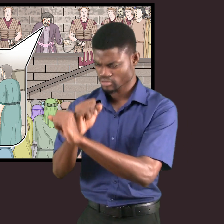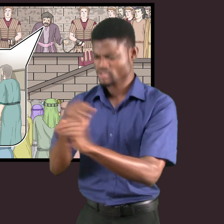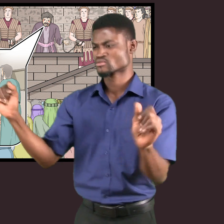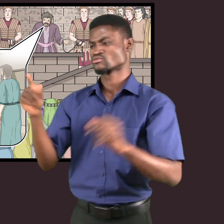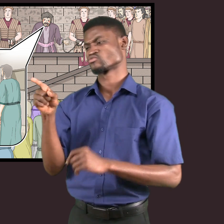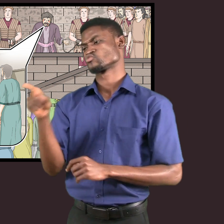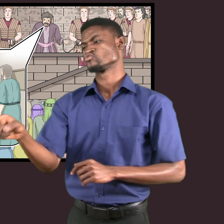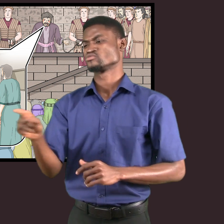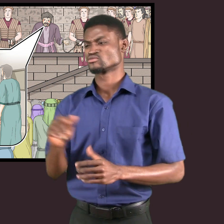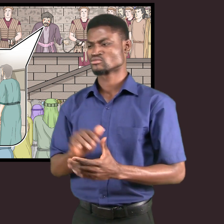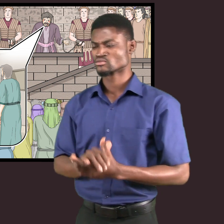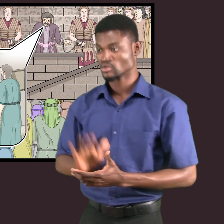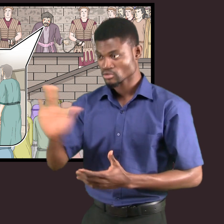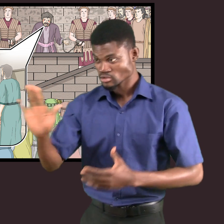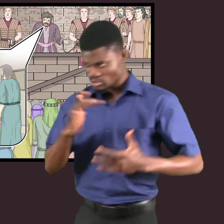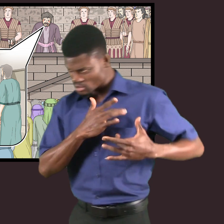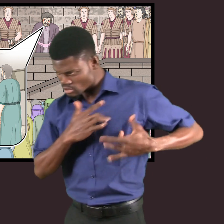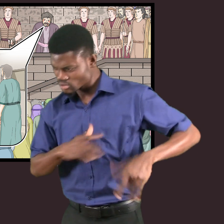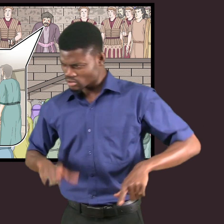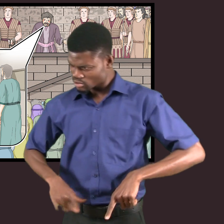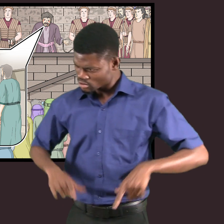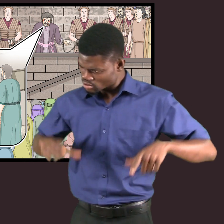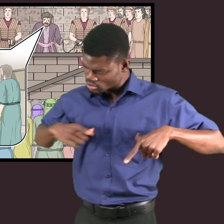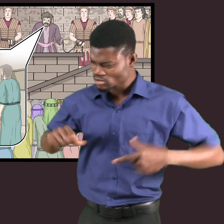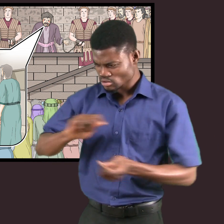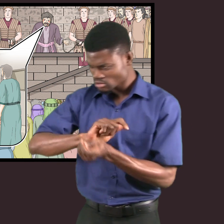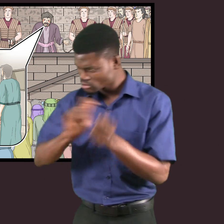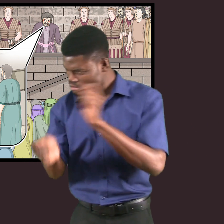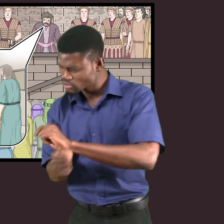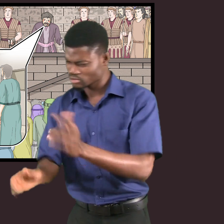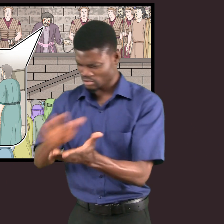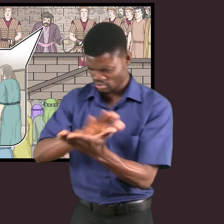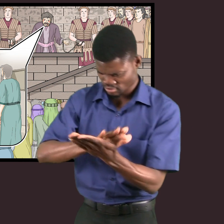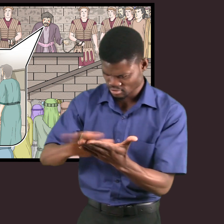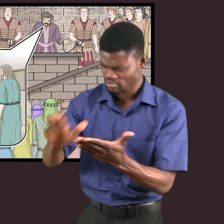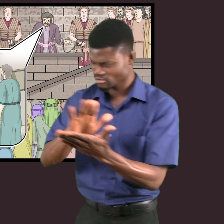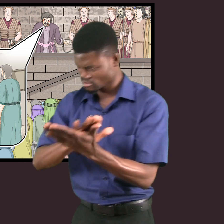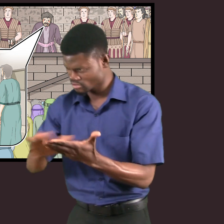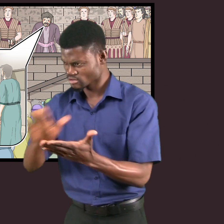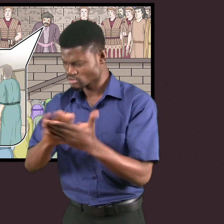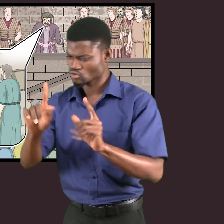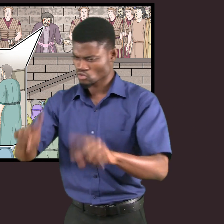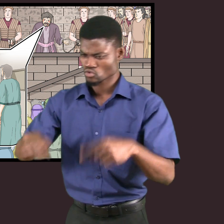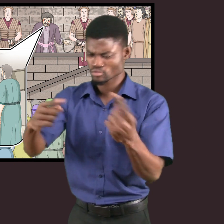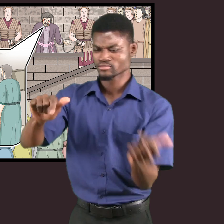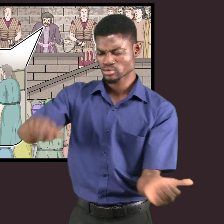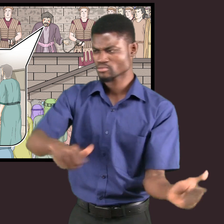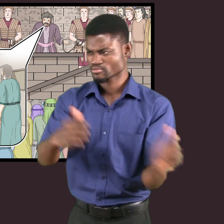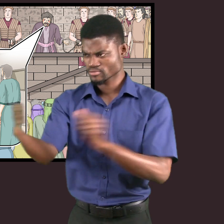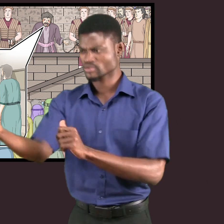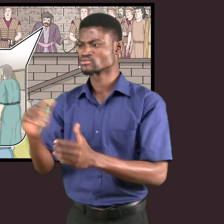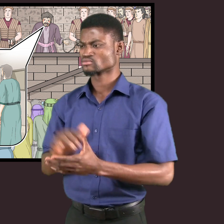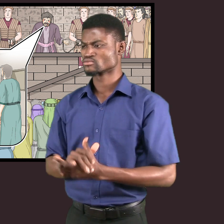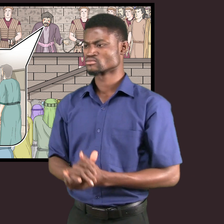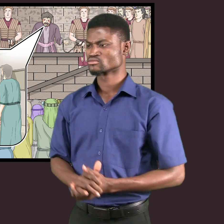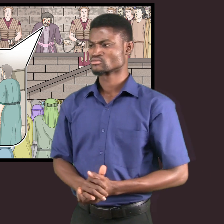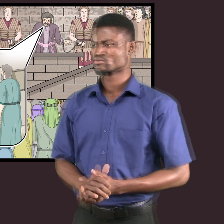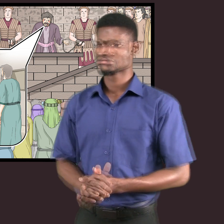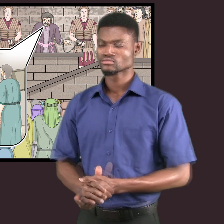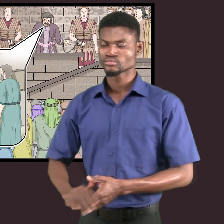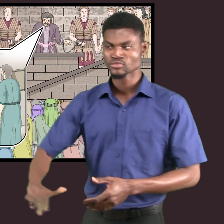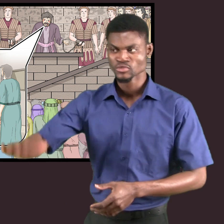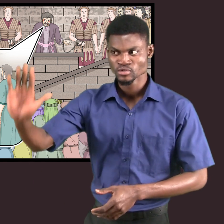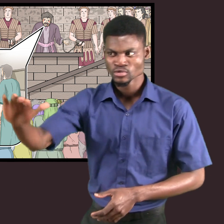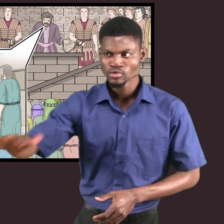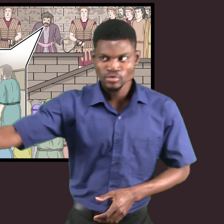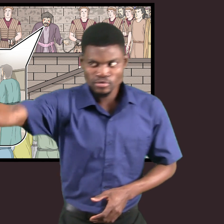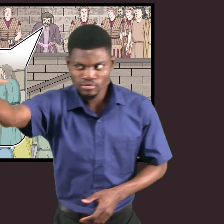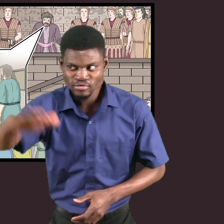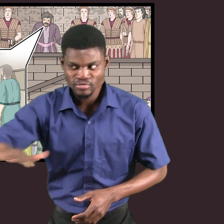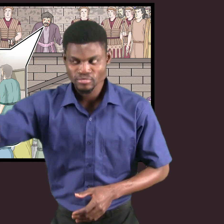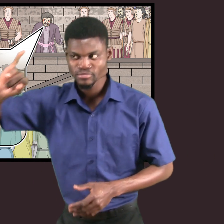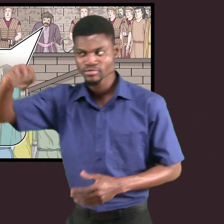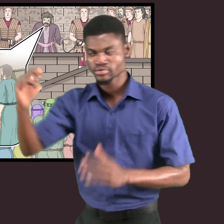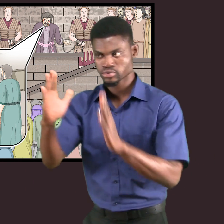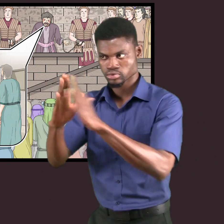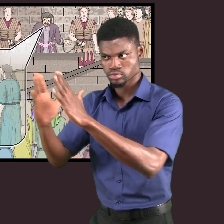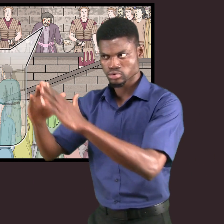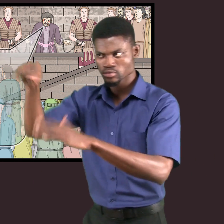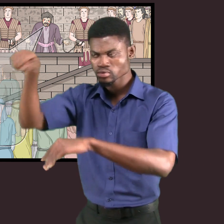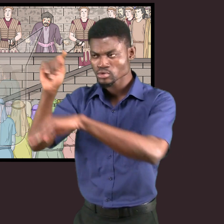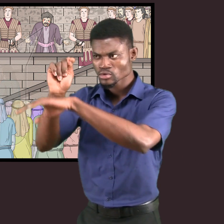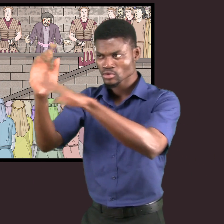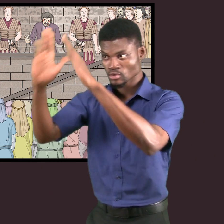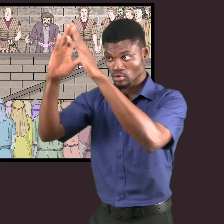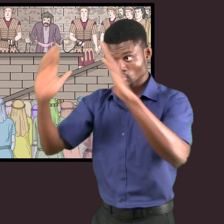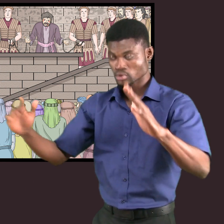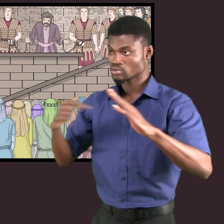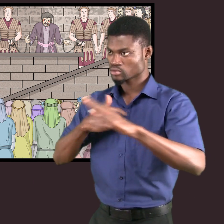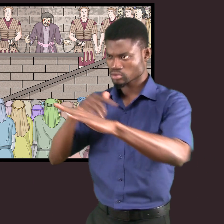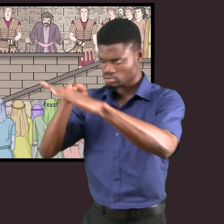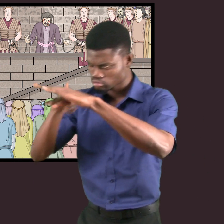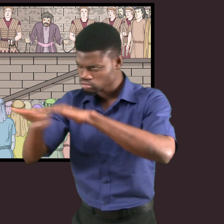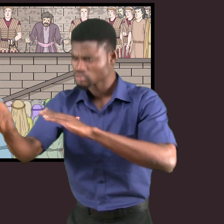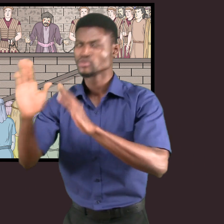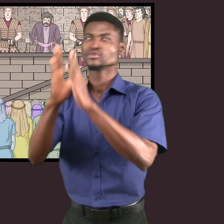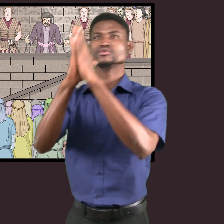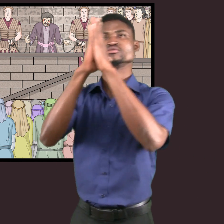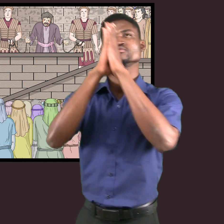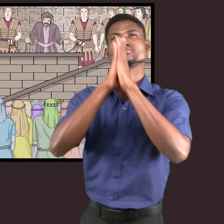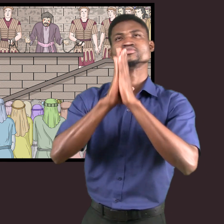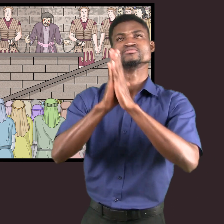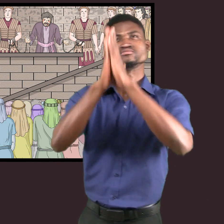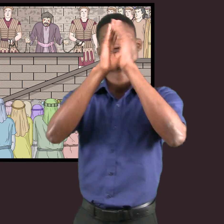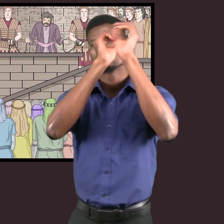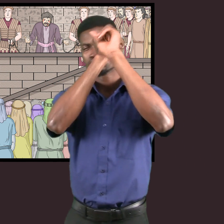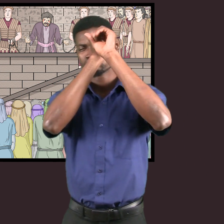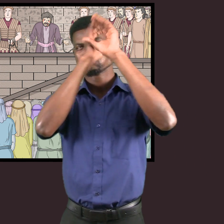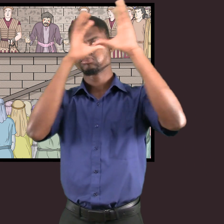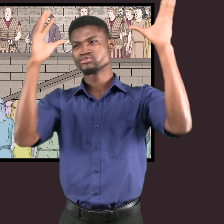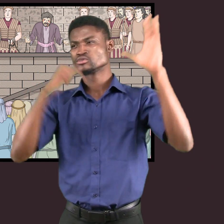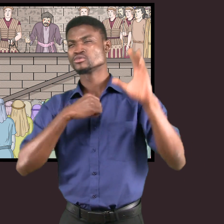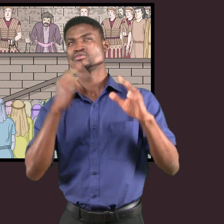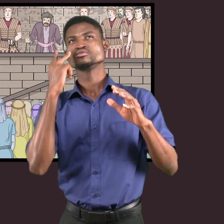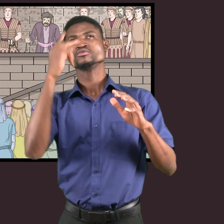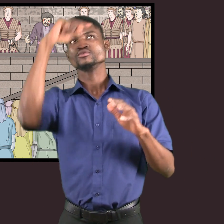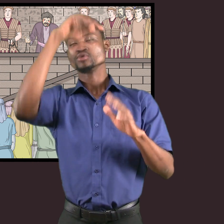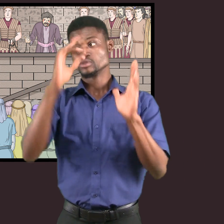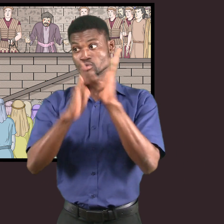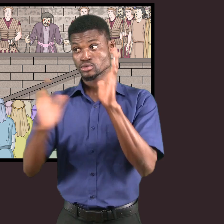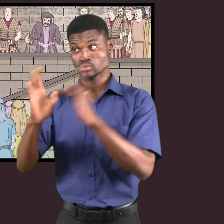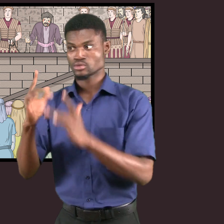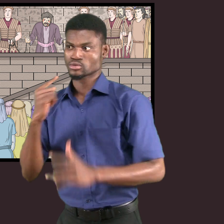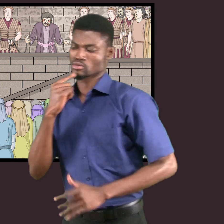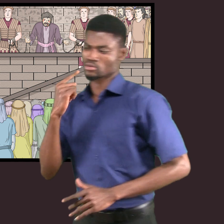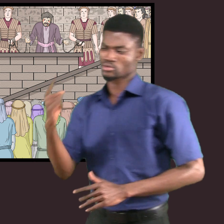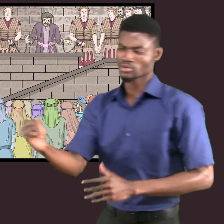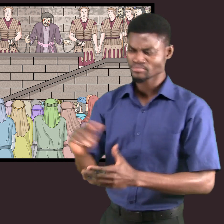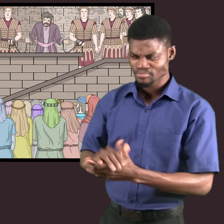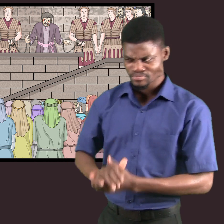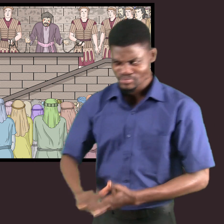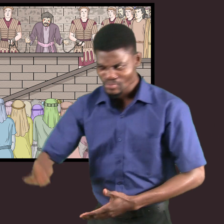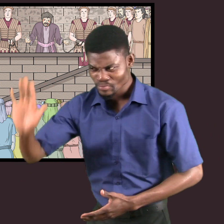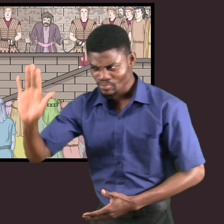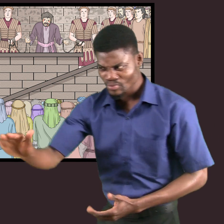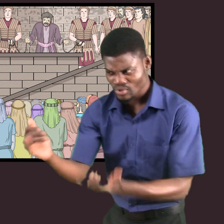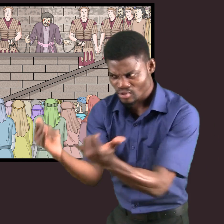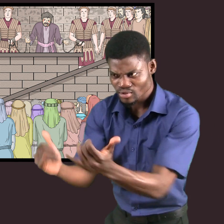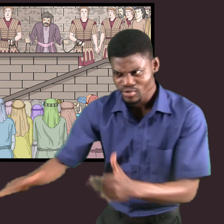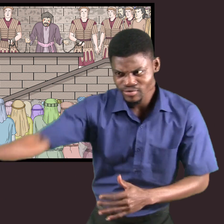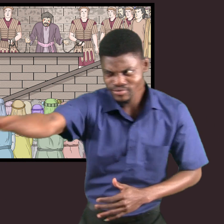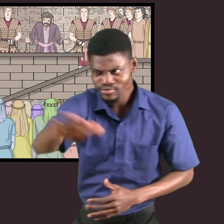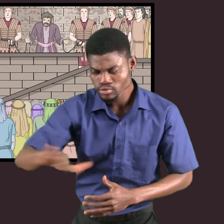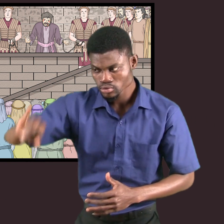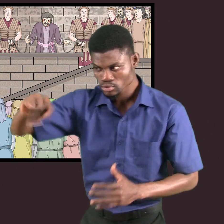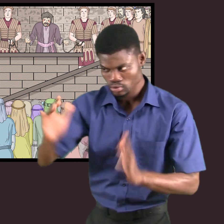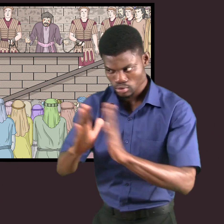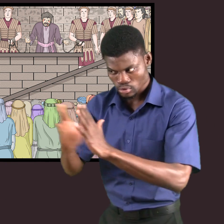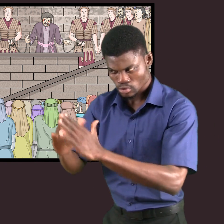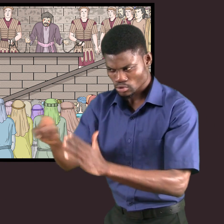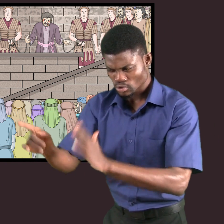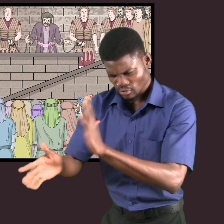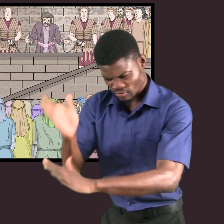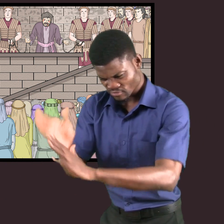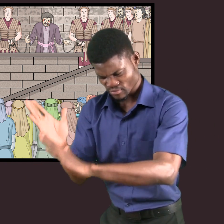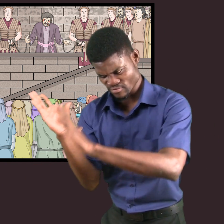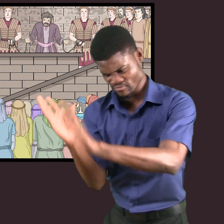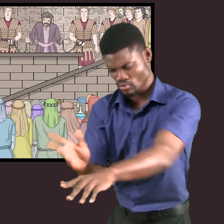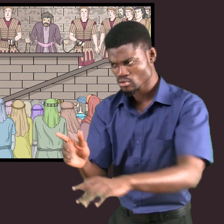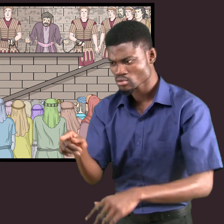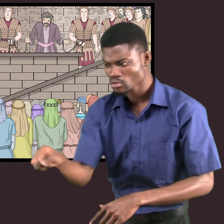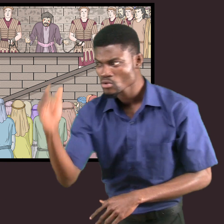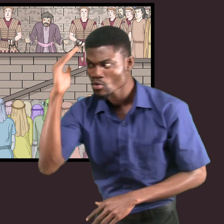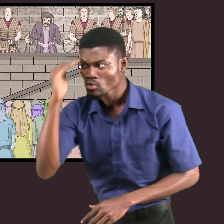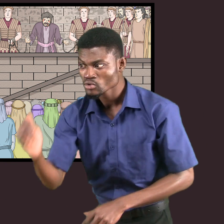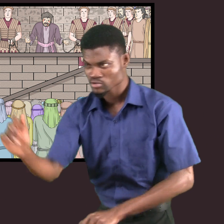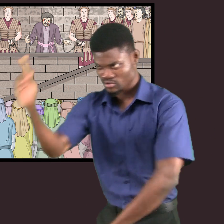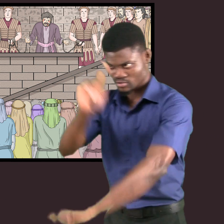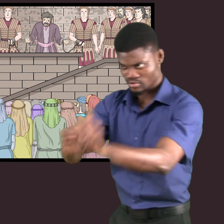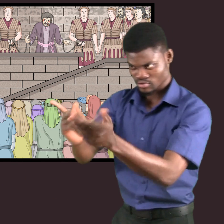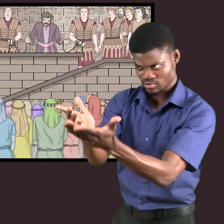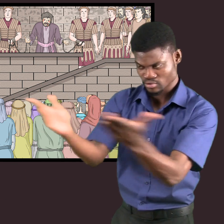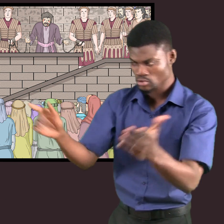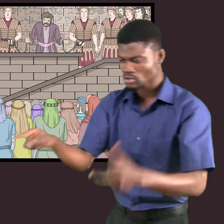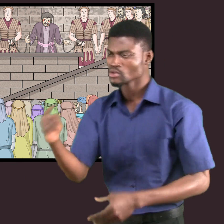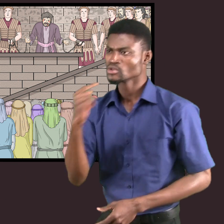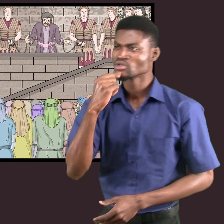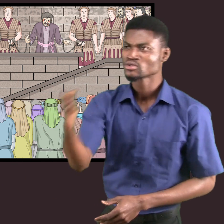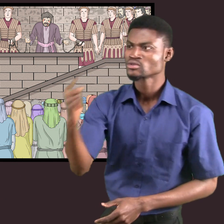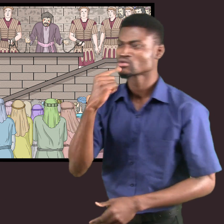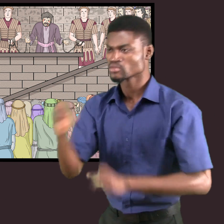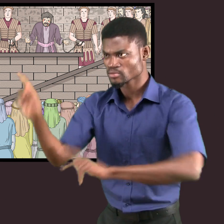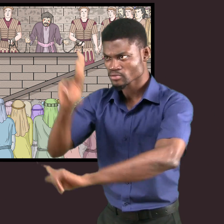Later, when I had returned to Jerusalem and was praying at the temple, I fell into a trance and saw the Lord saying to me, ‘Hurry!